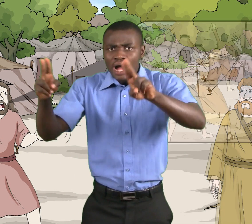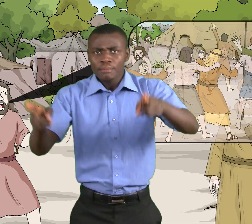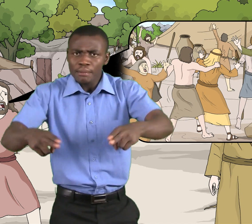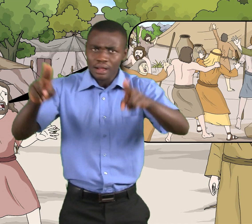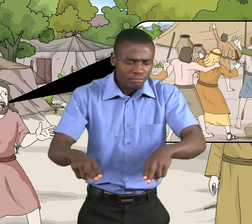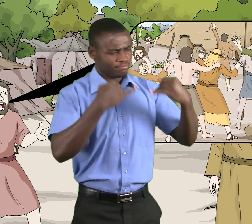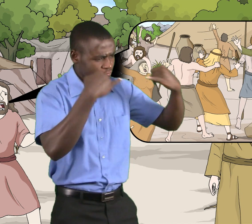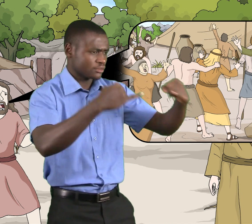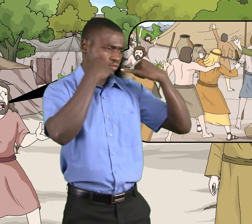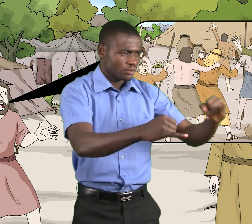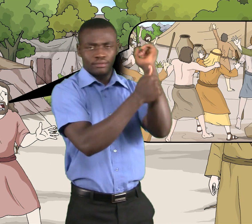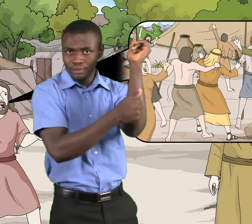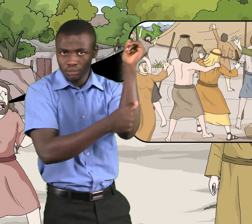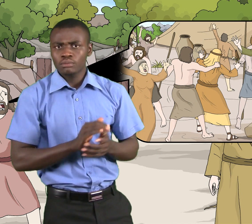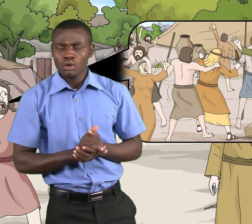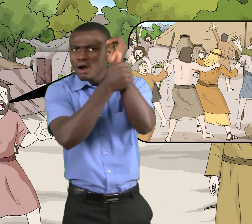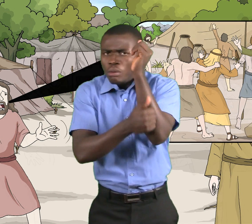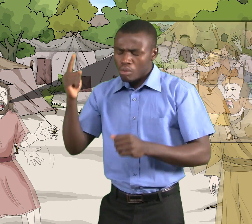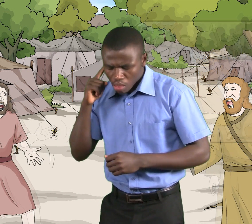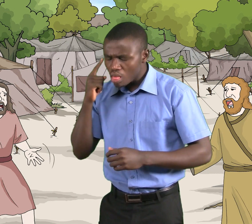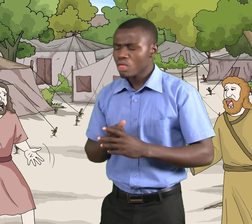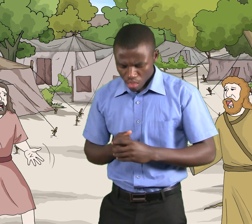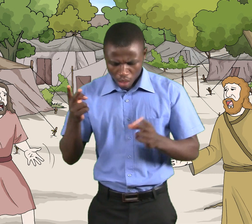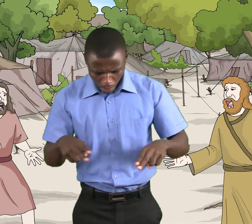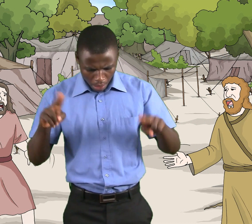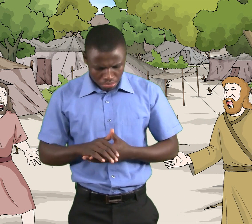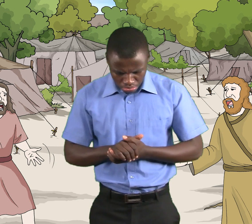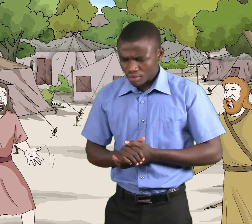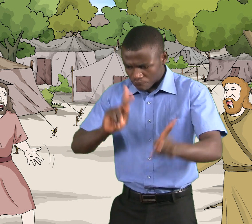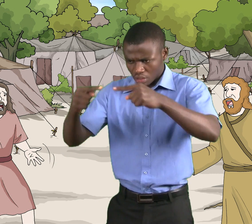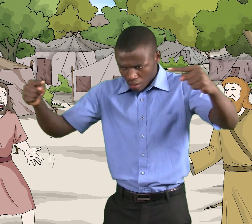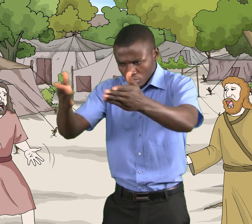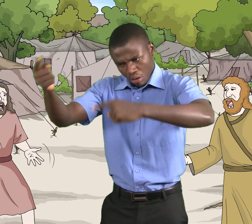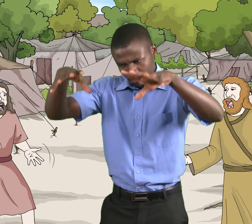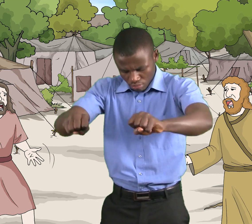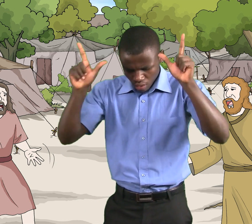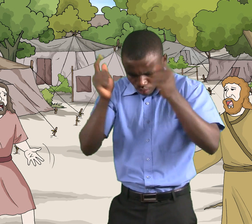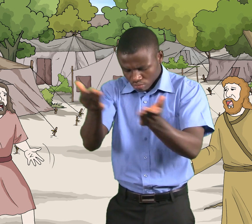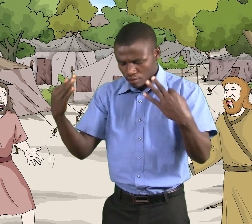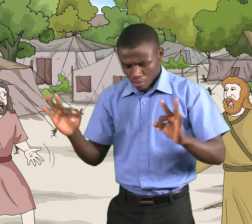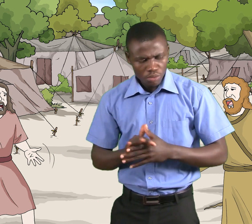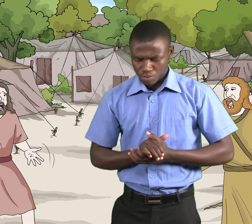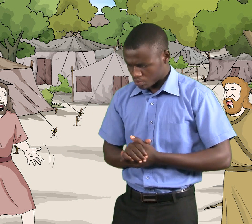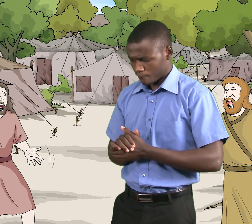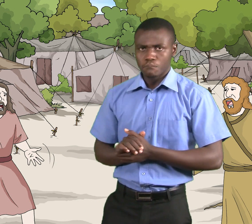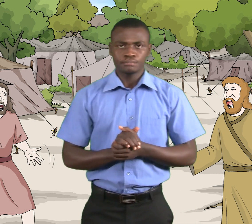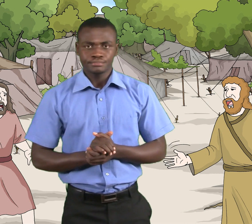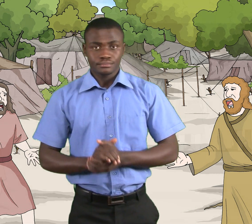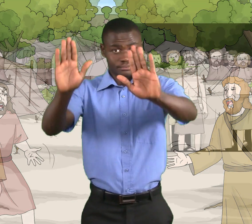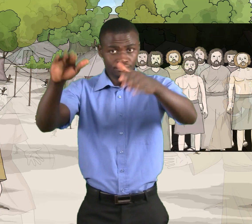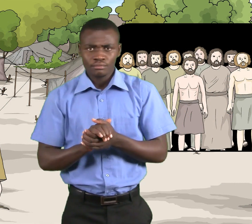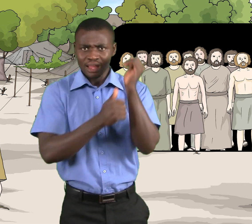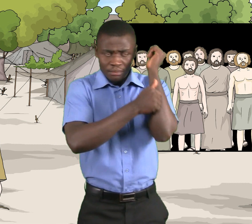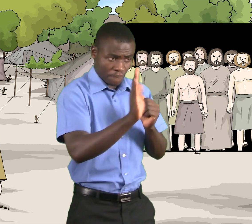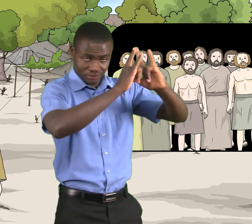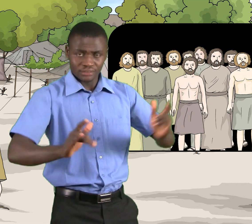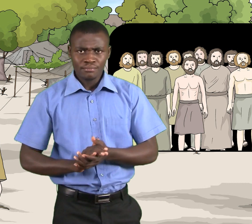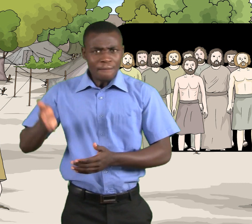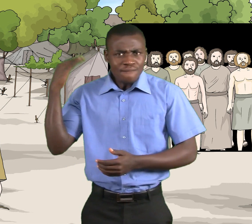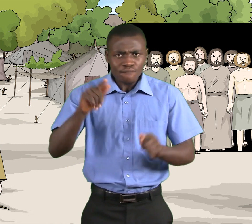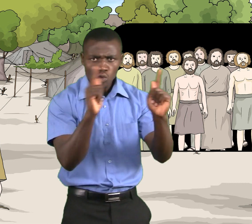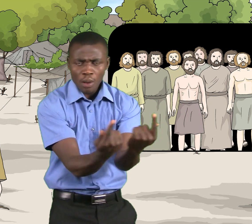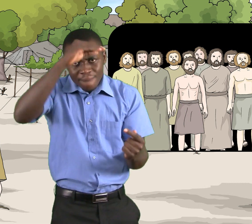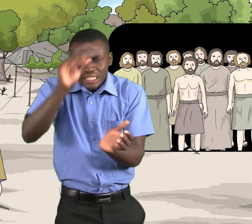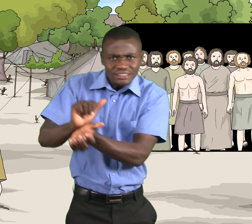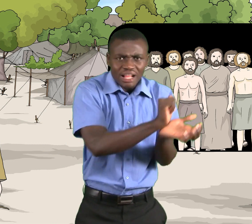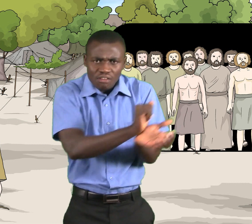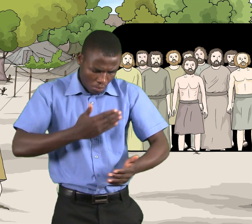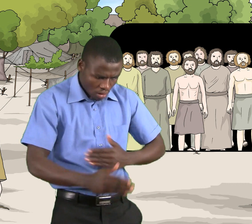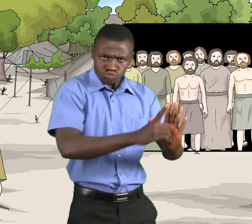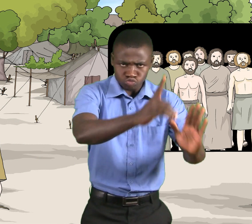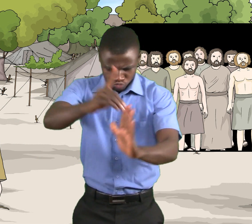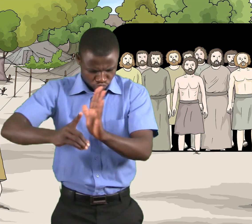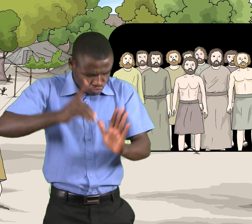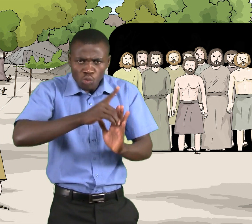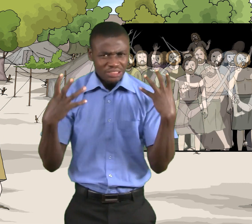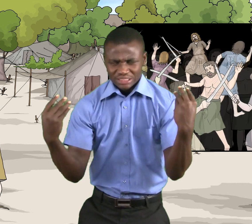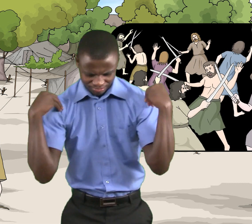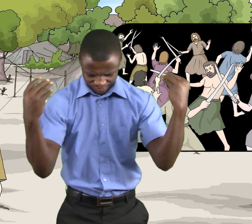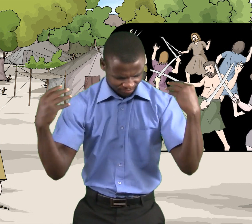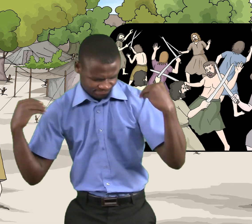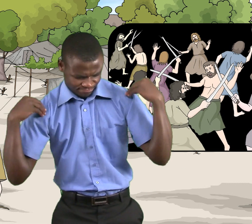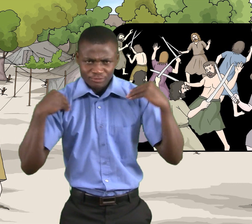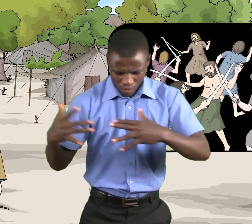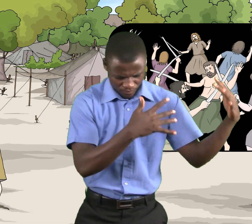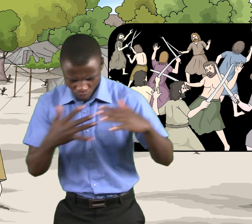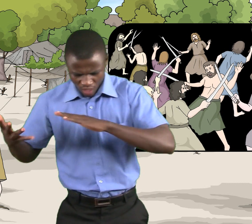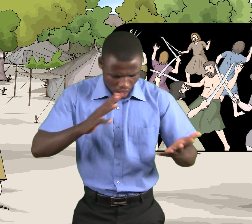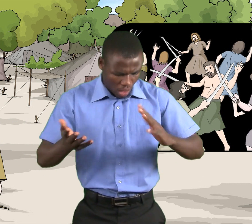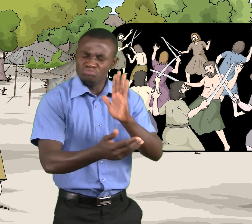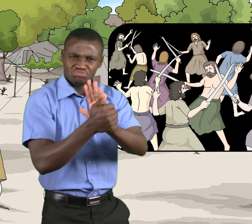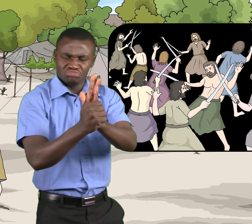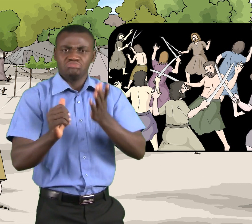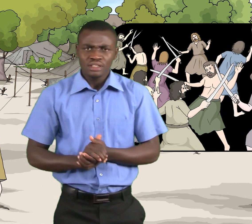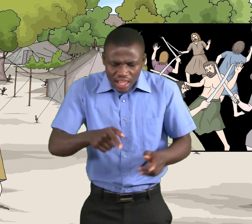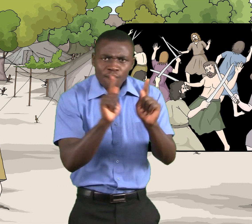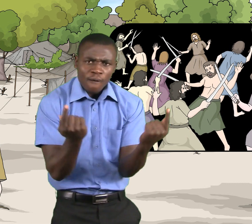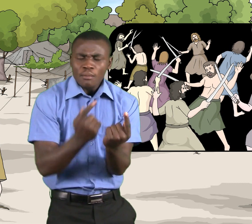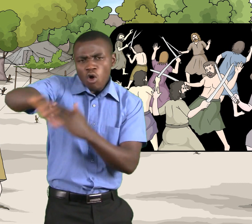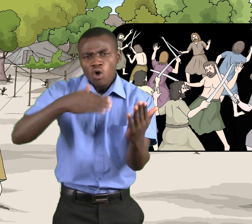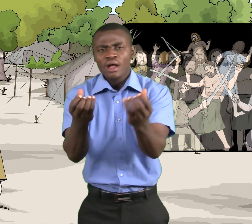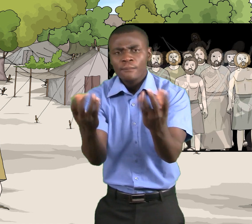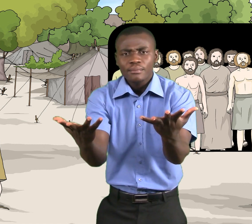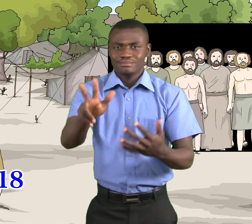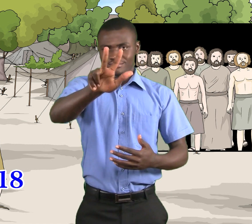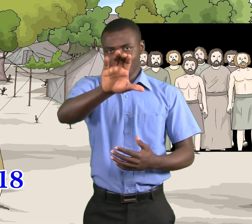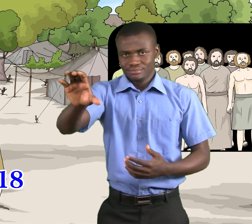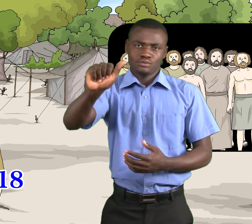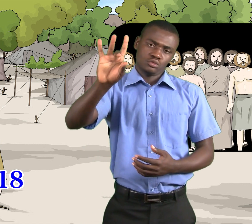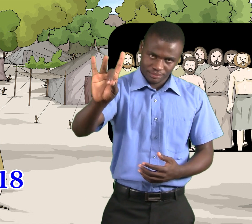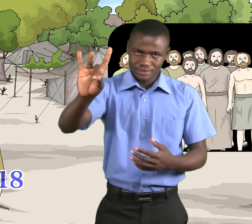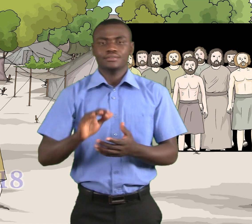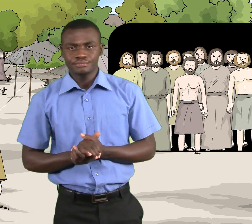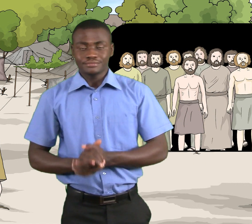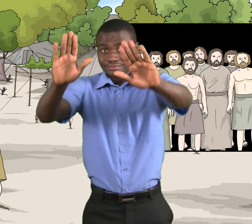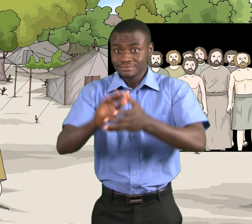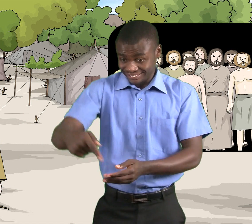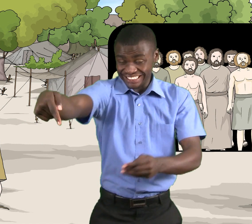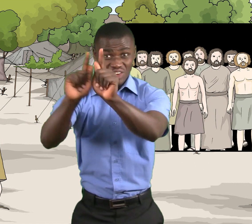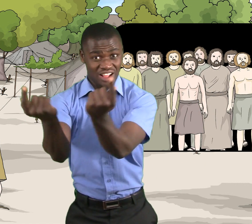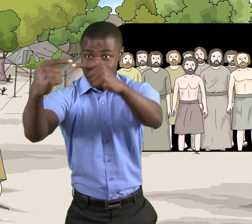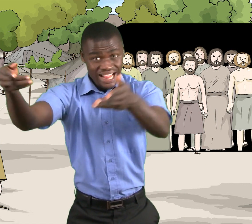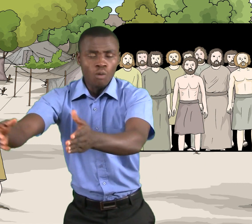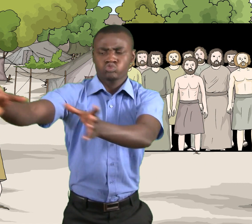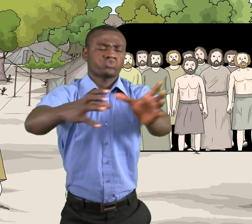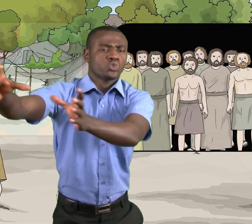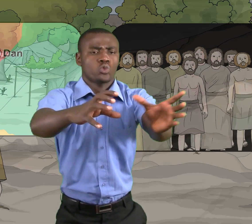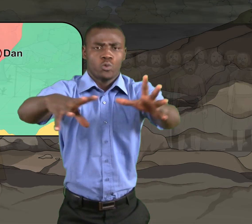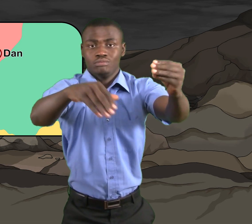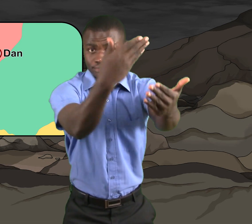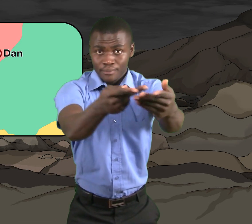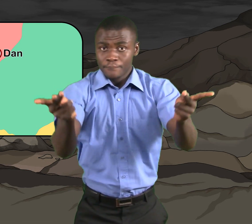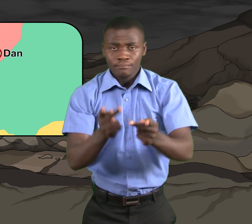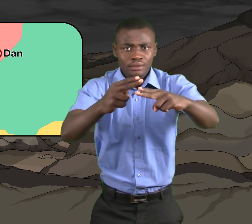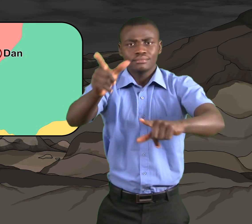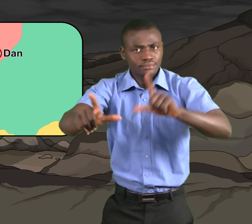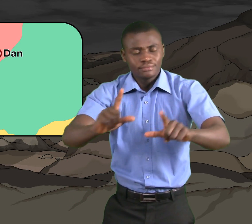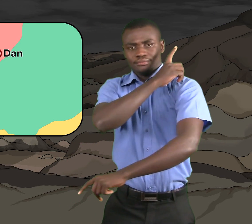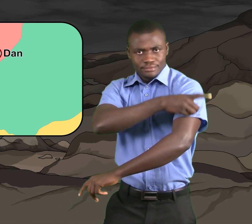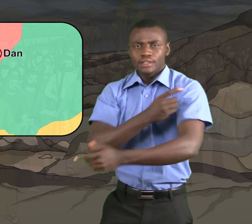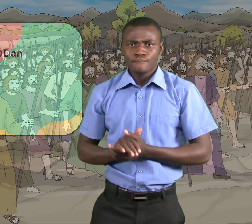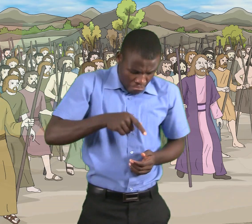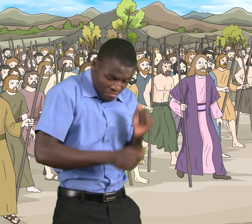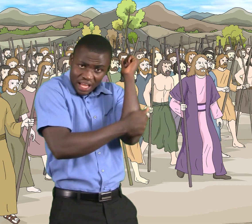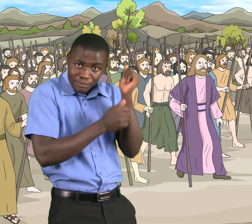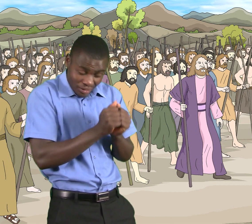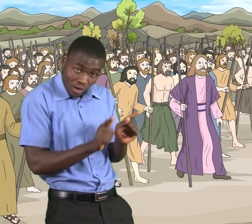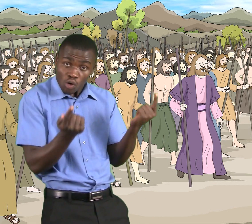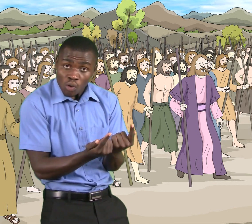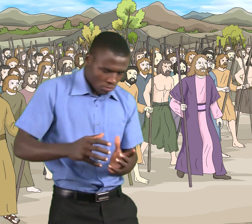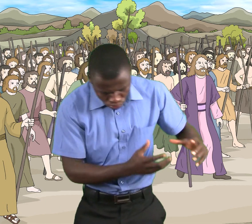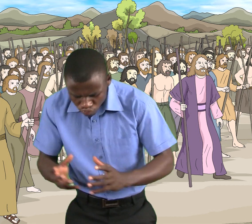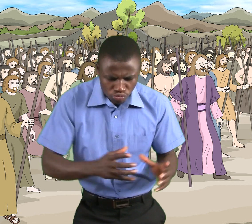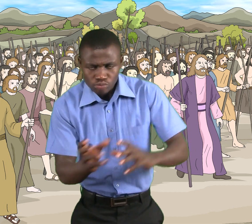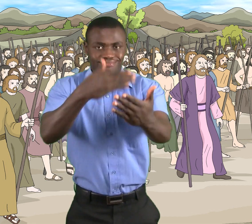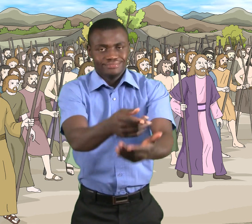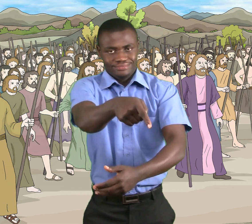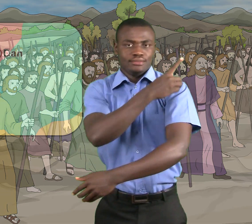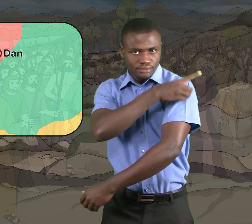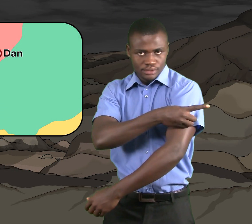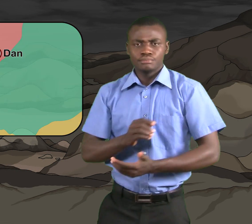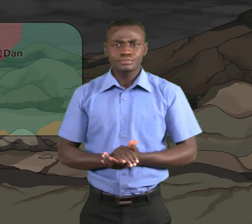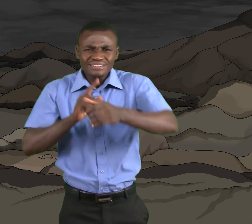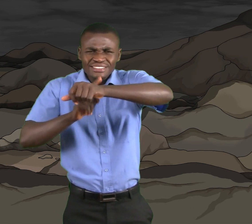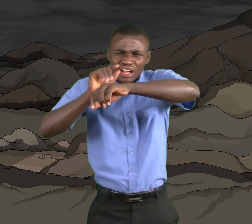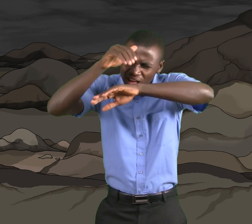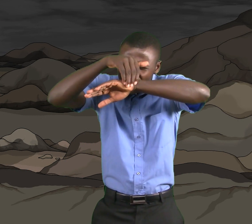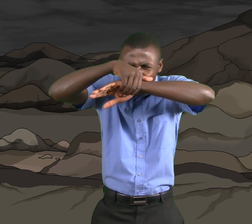And when Abram heard that his relative had been captured, he mobilized the 318 trained men born in his household, and they set out in pursuit as far as Dan.